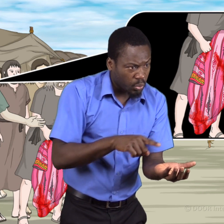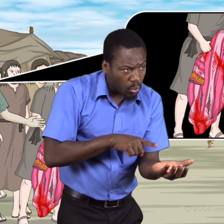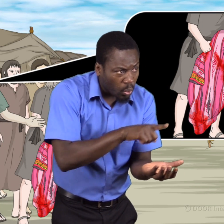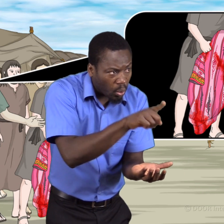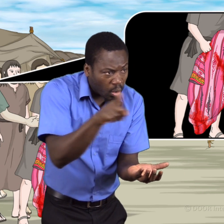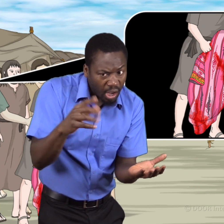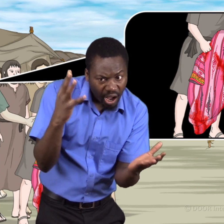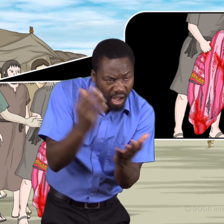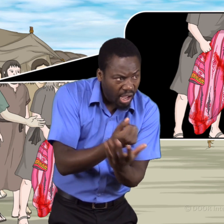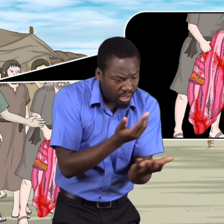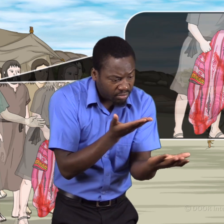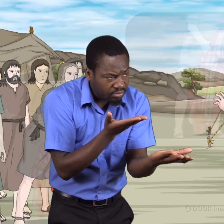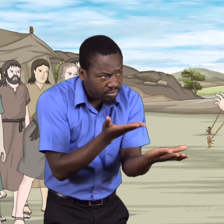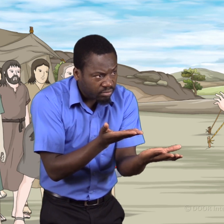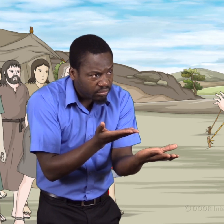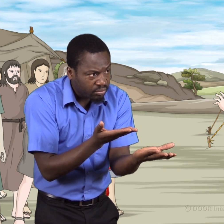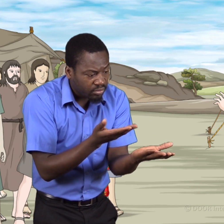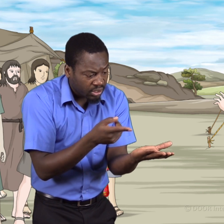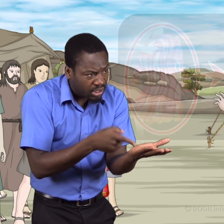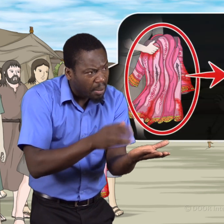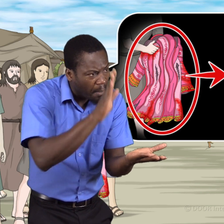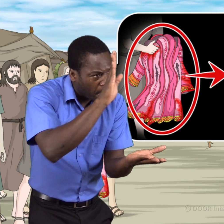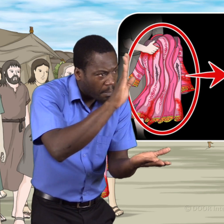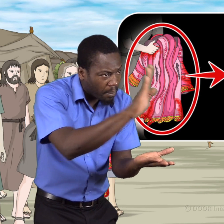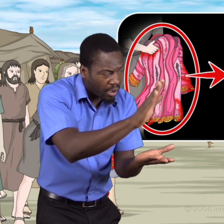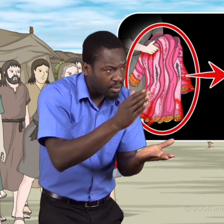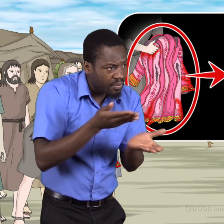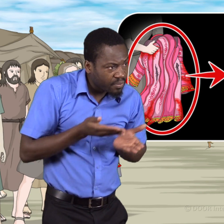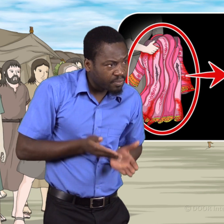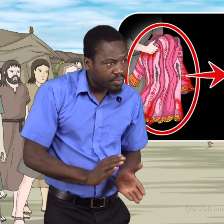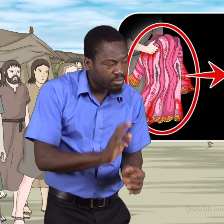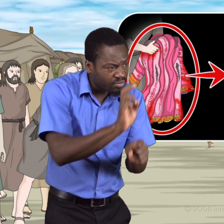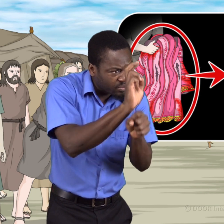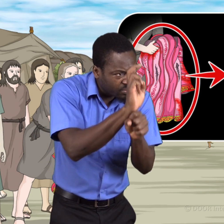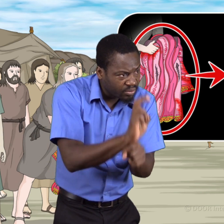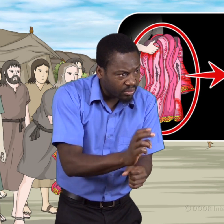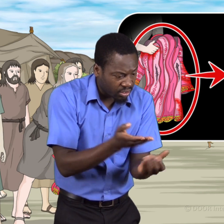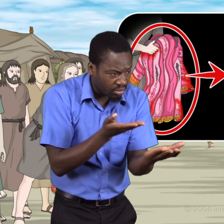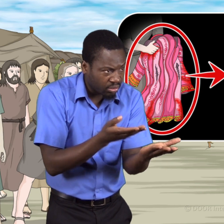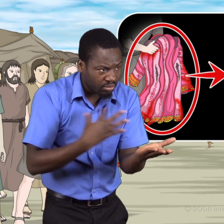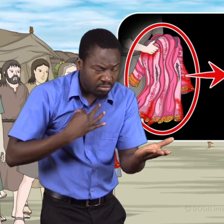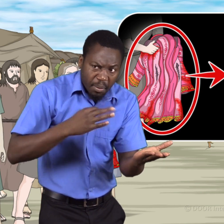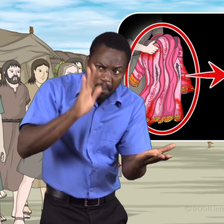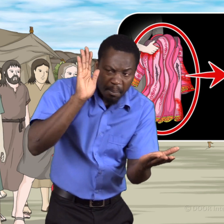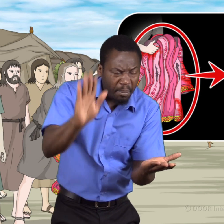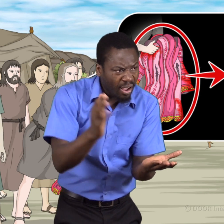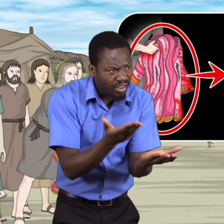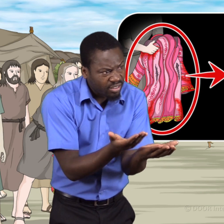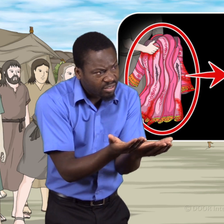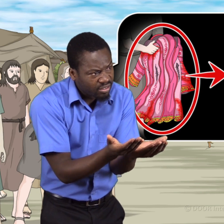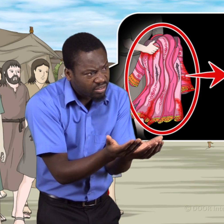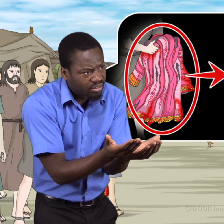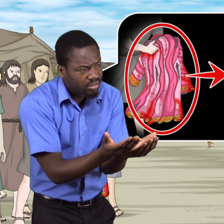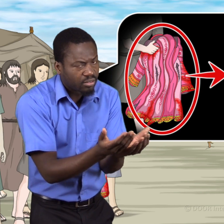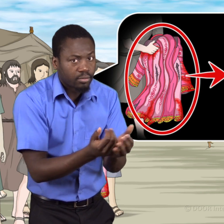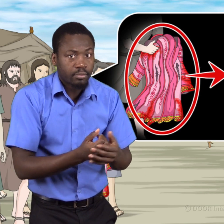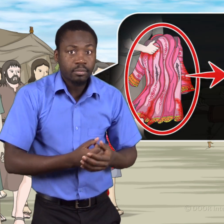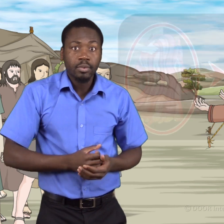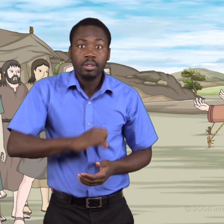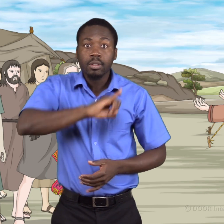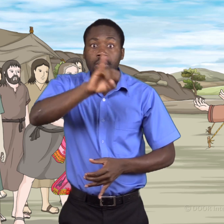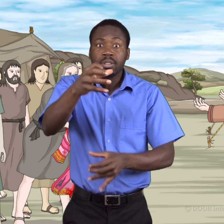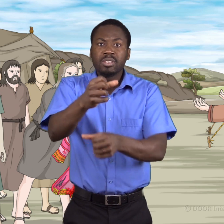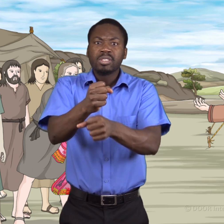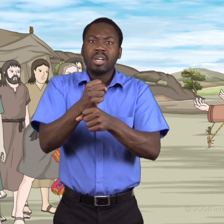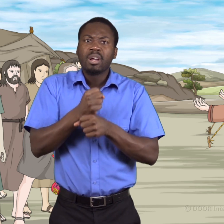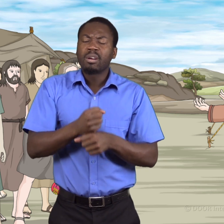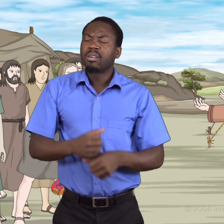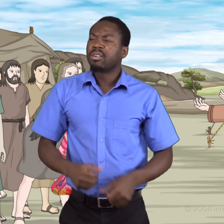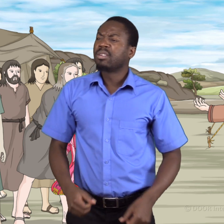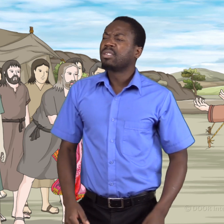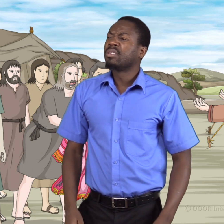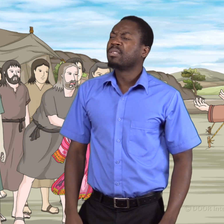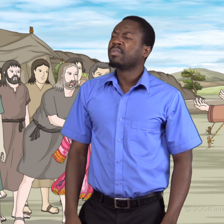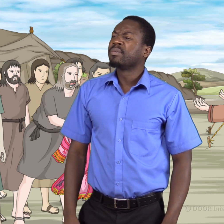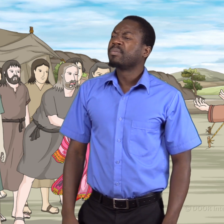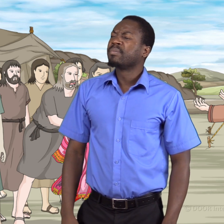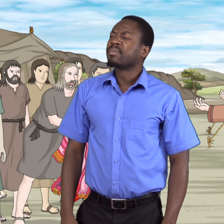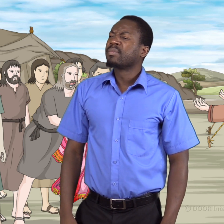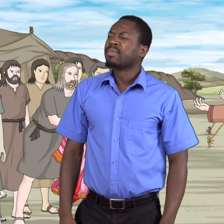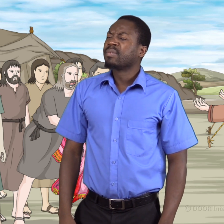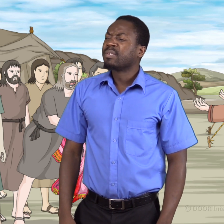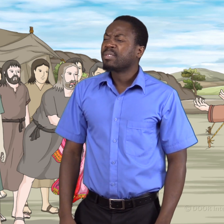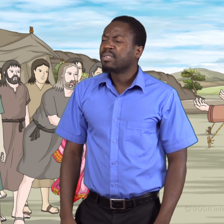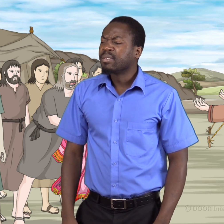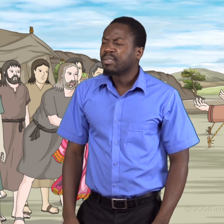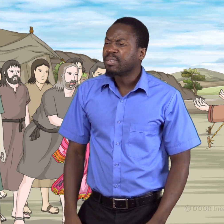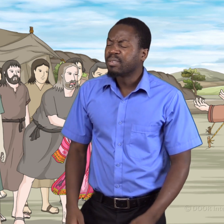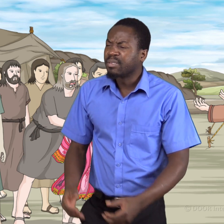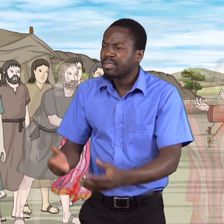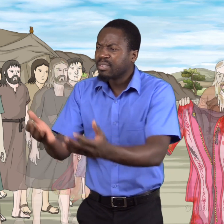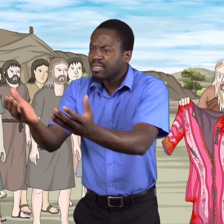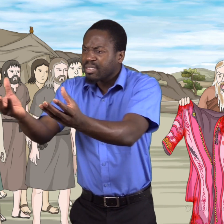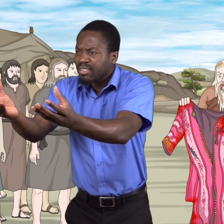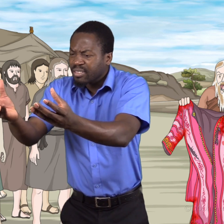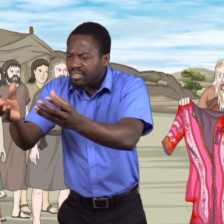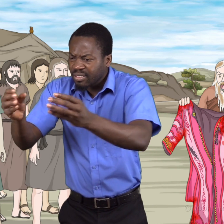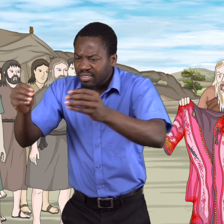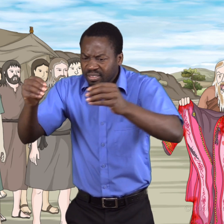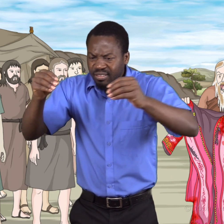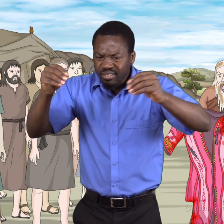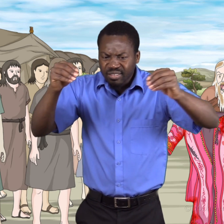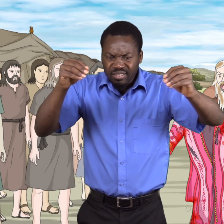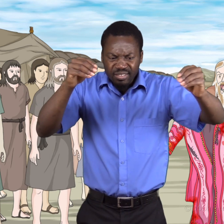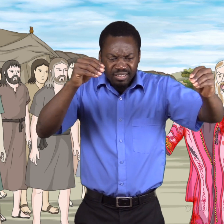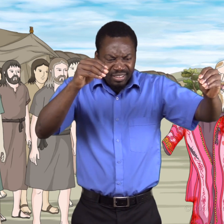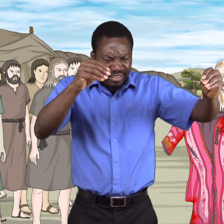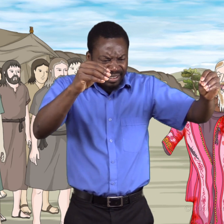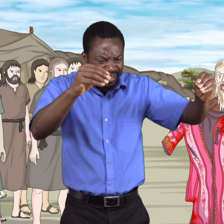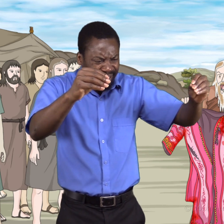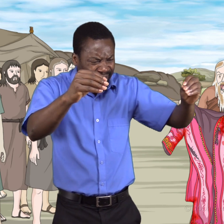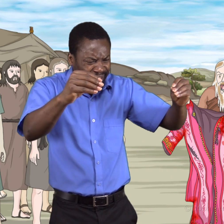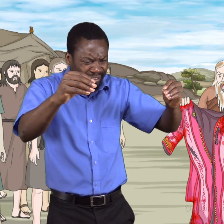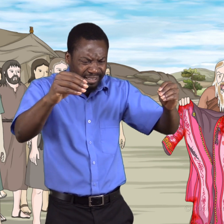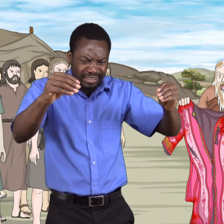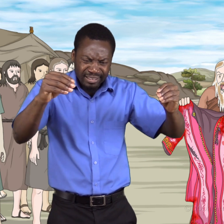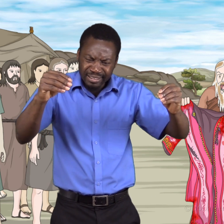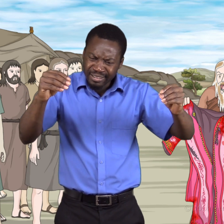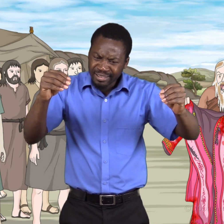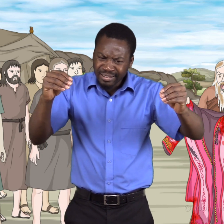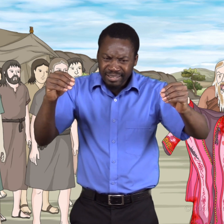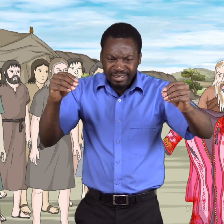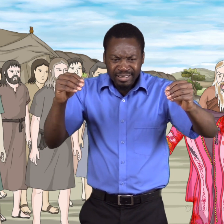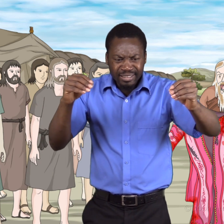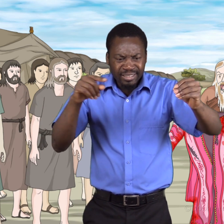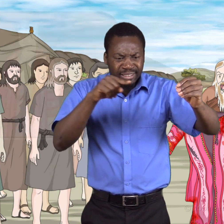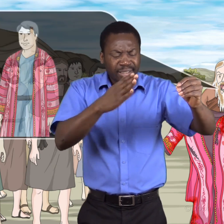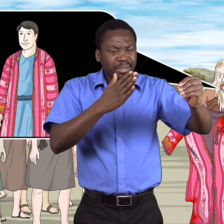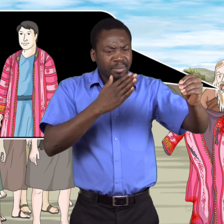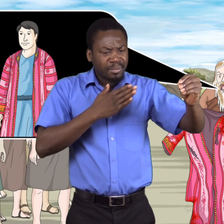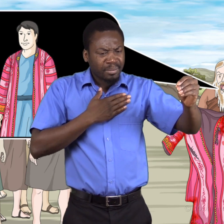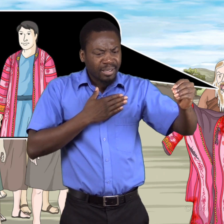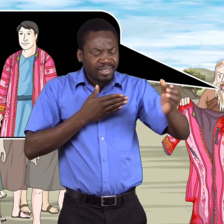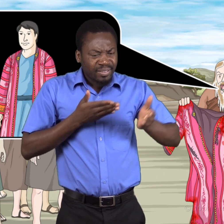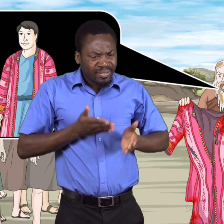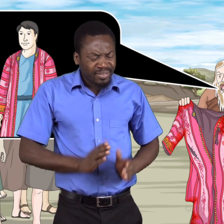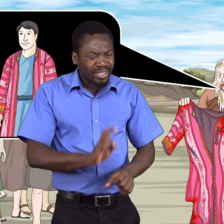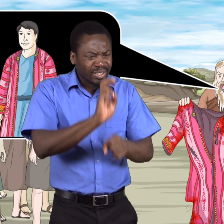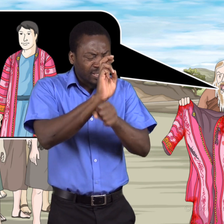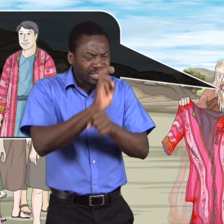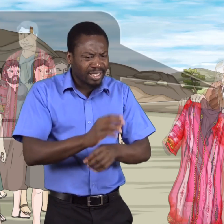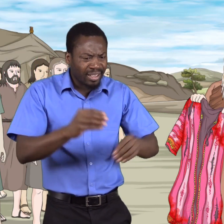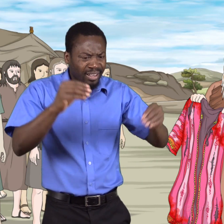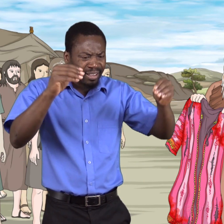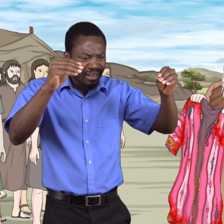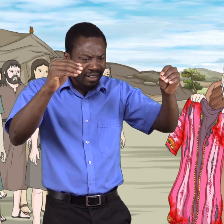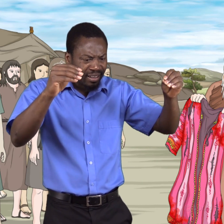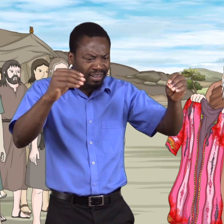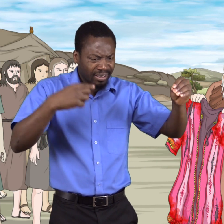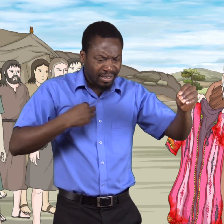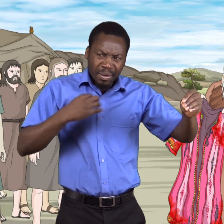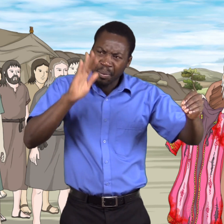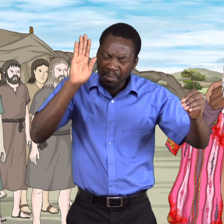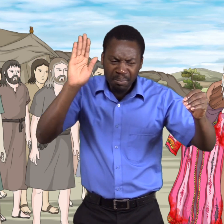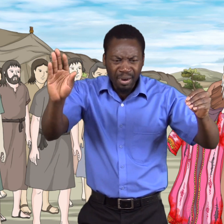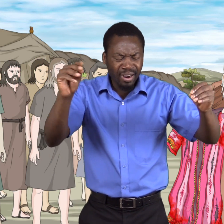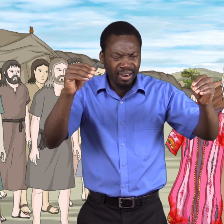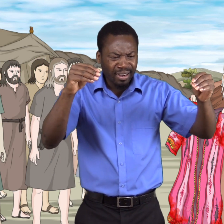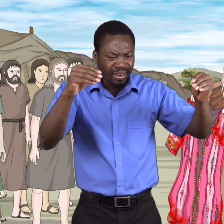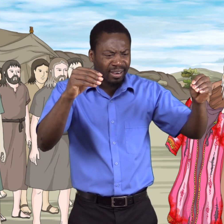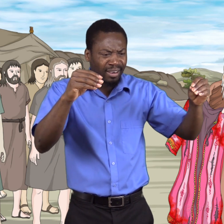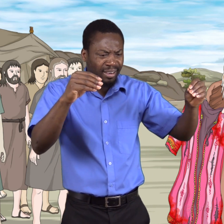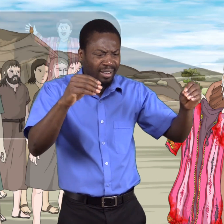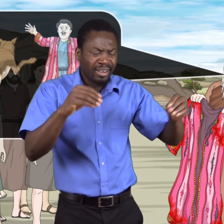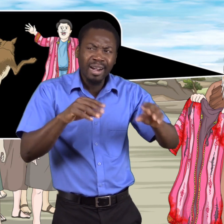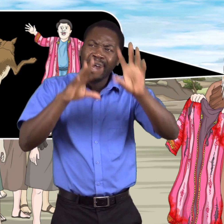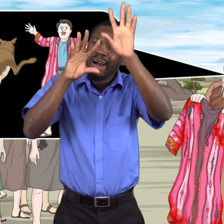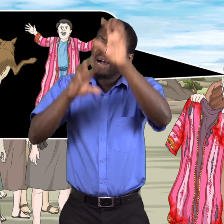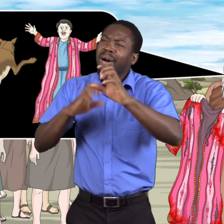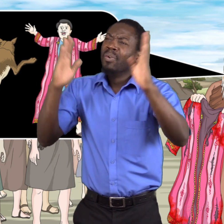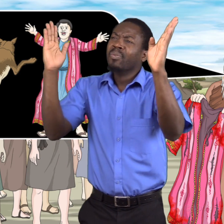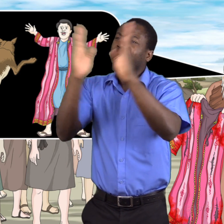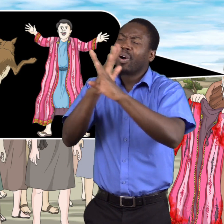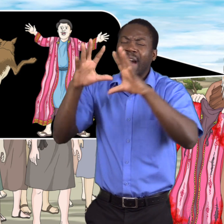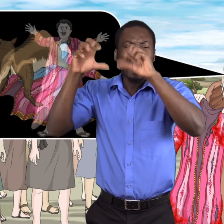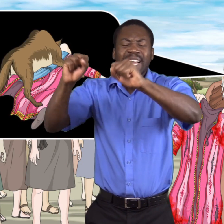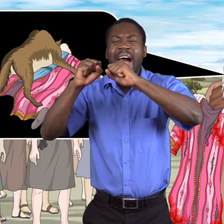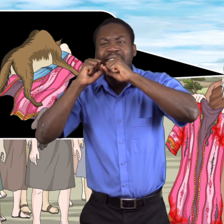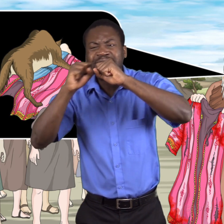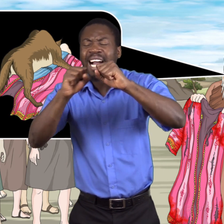Examine it to see whether it is your son’s robe or not.” His father recognized it and said, “It is my son’s robe!